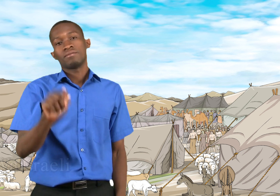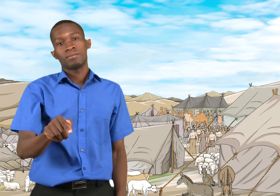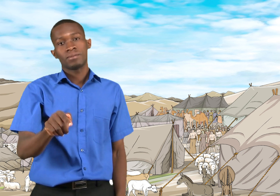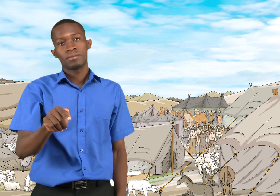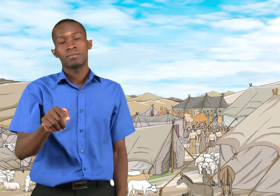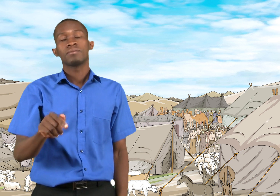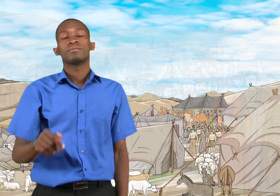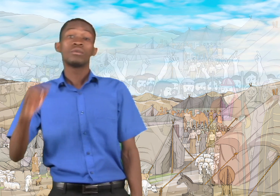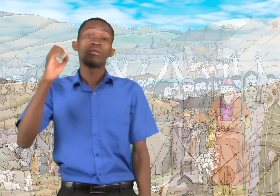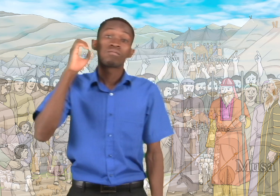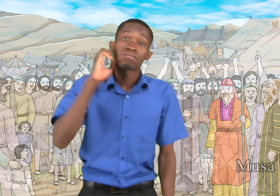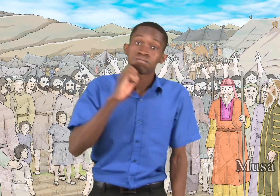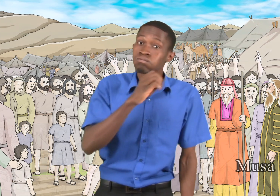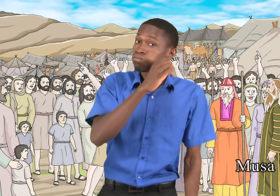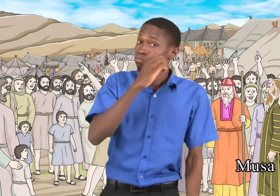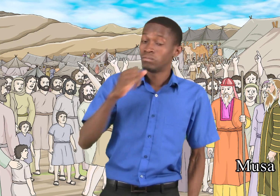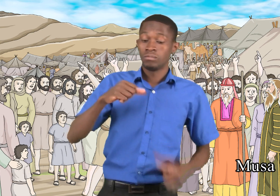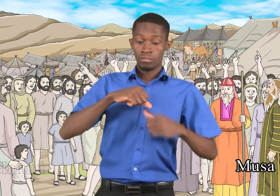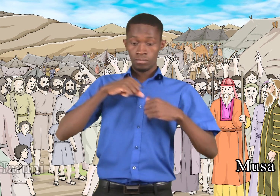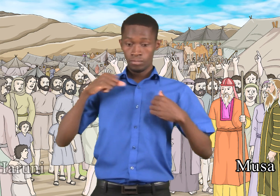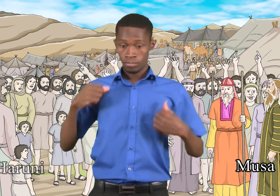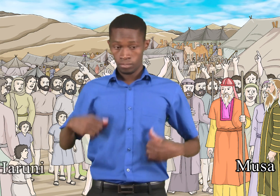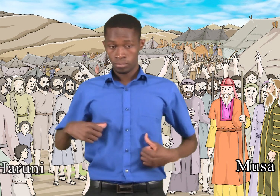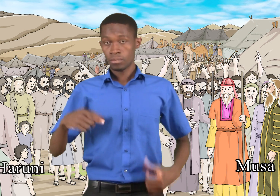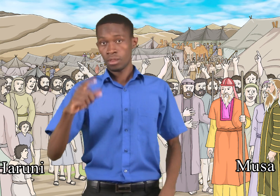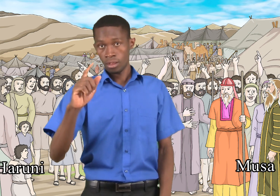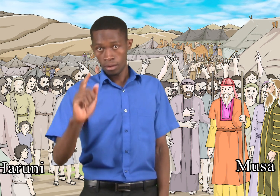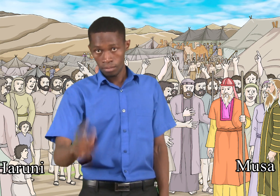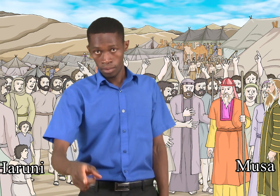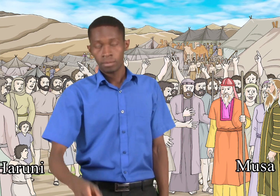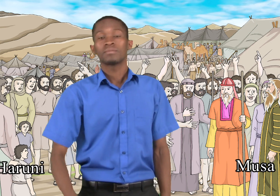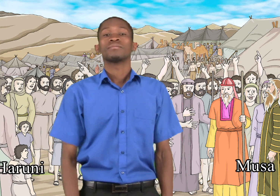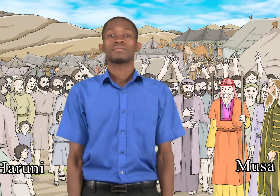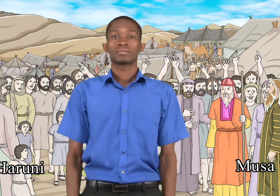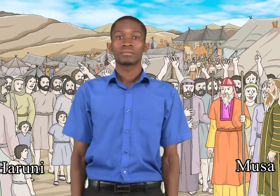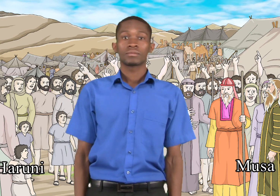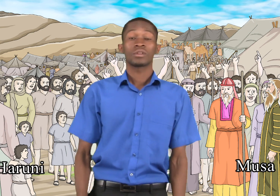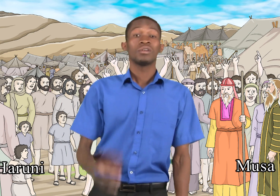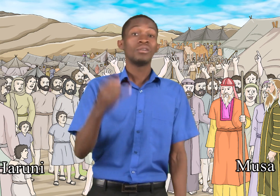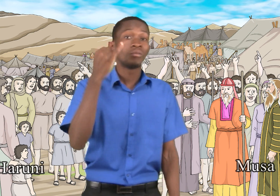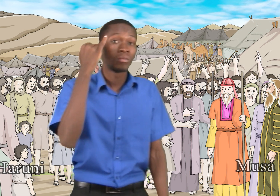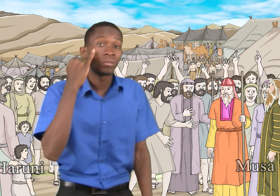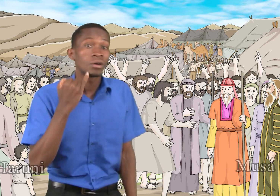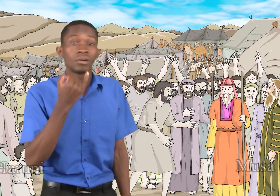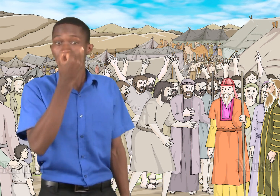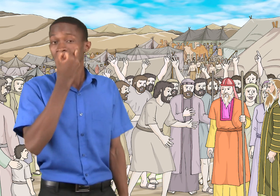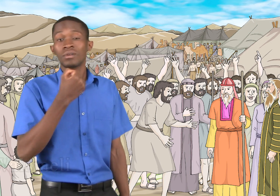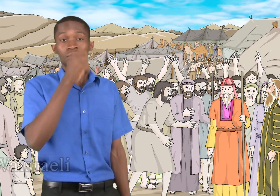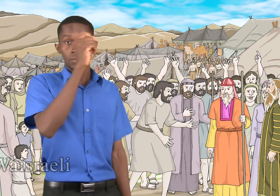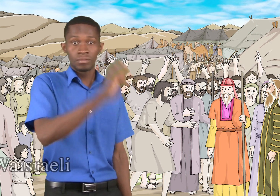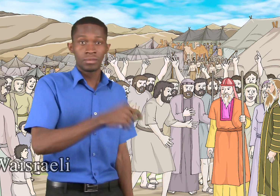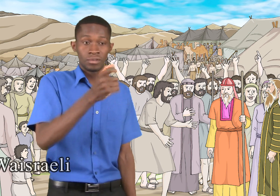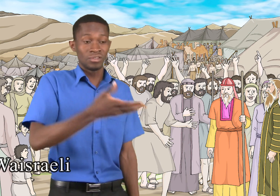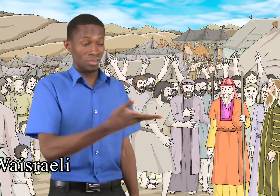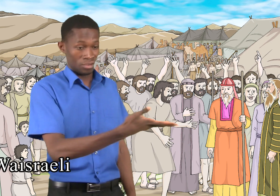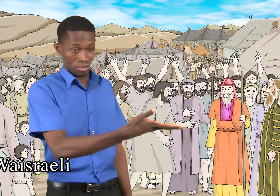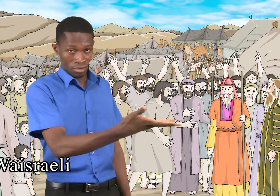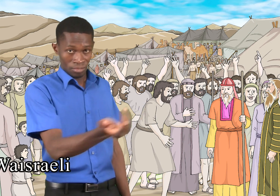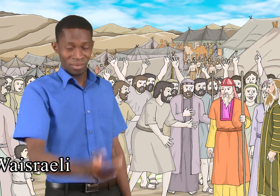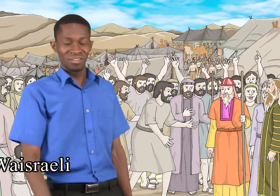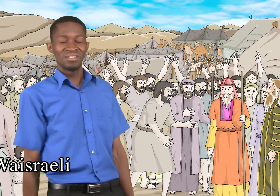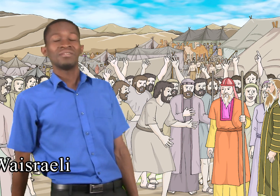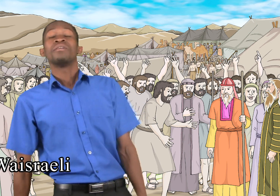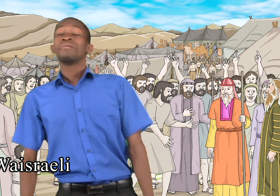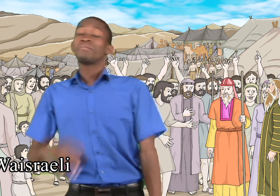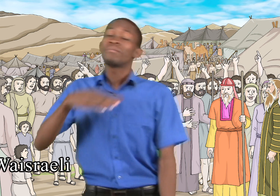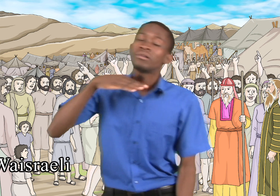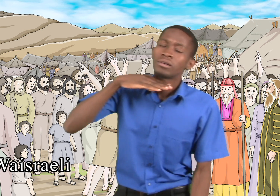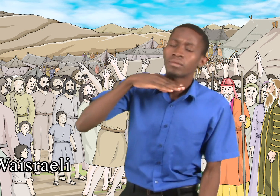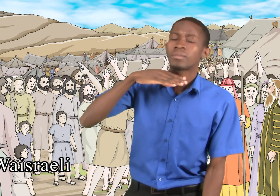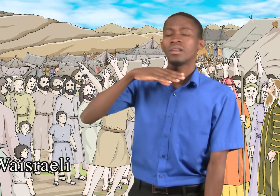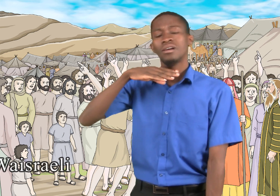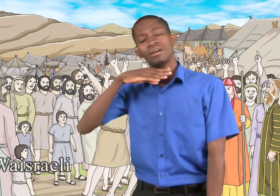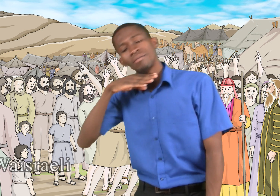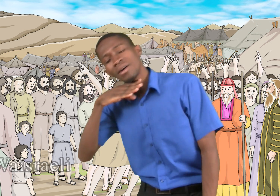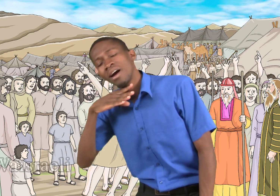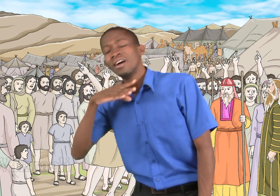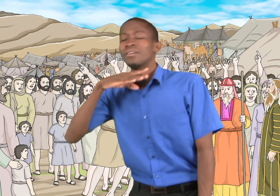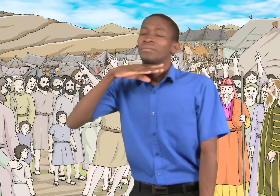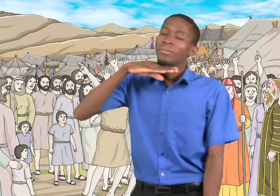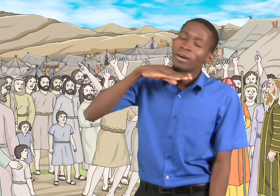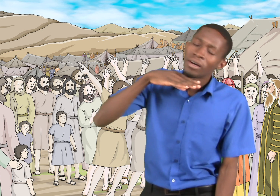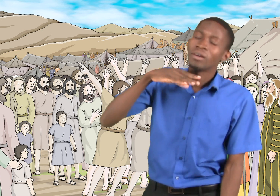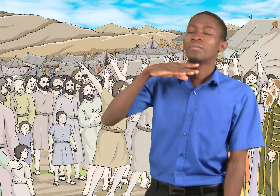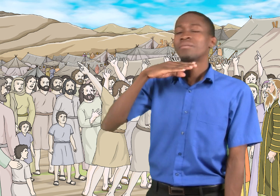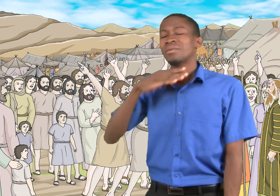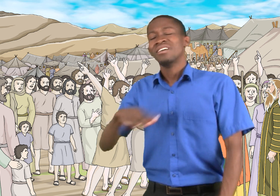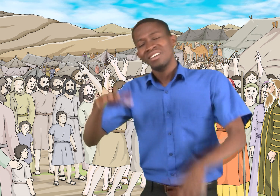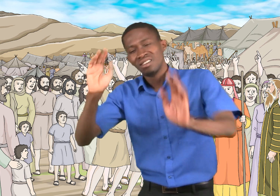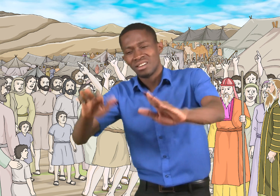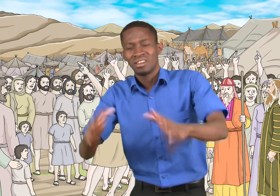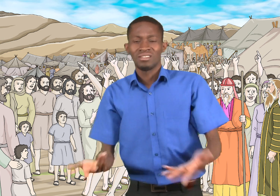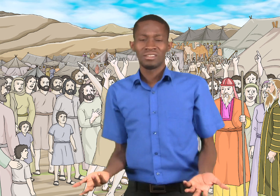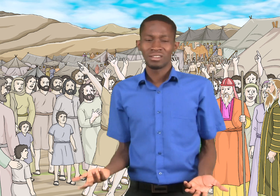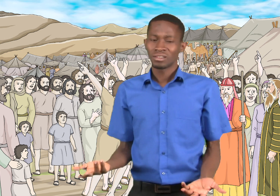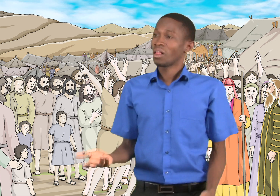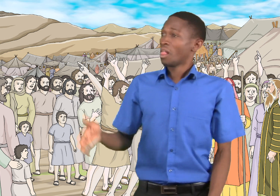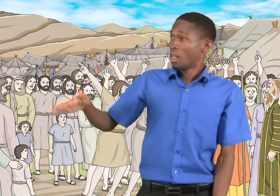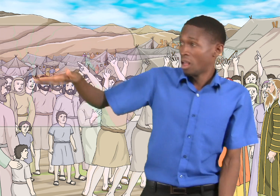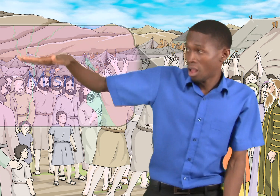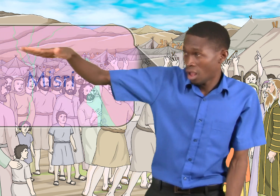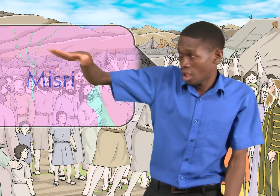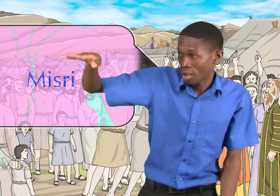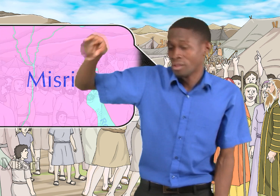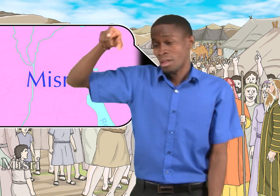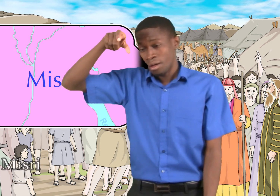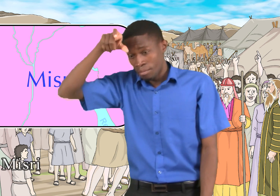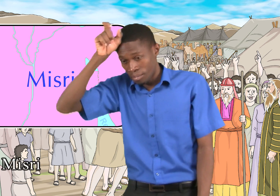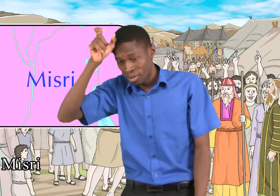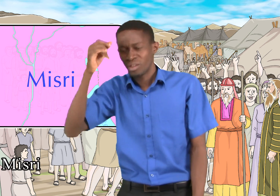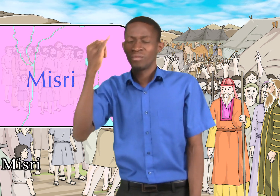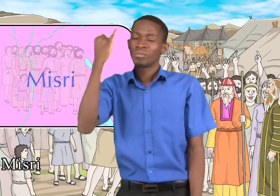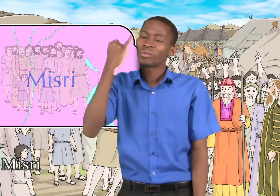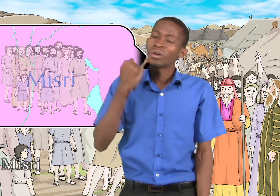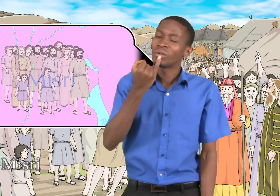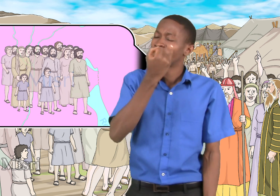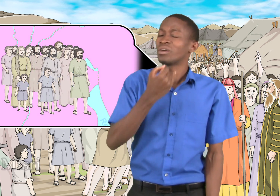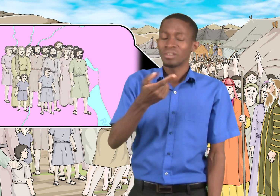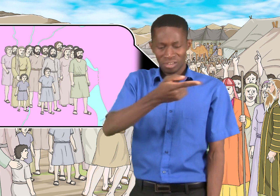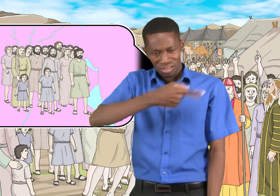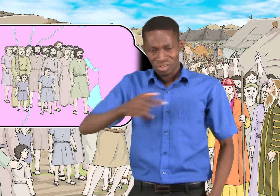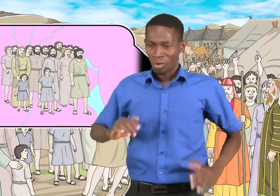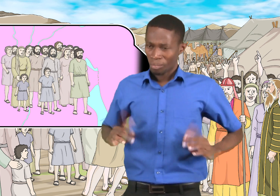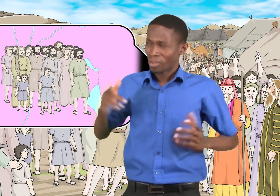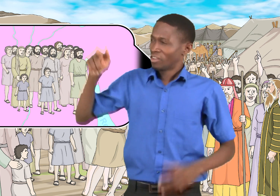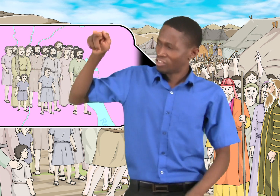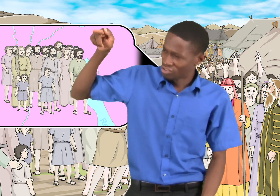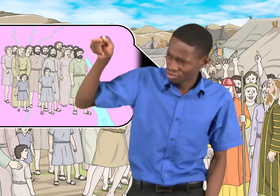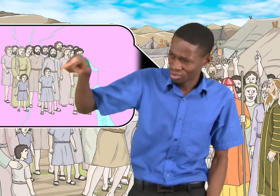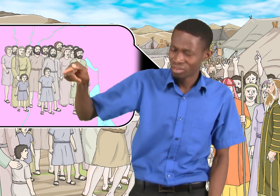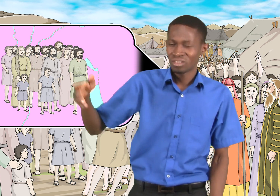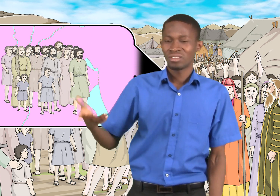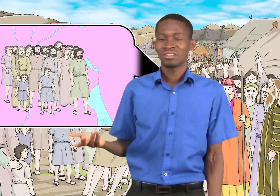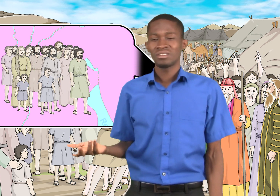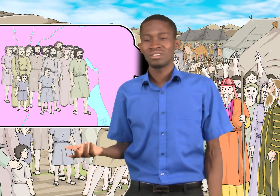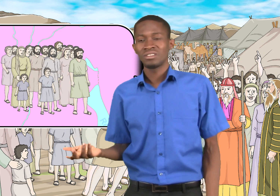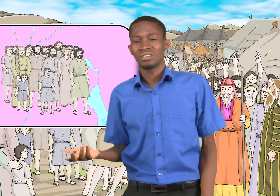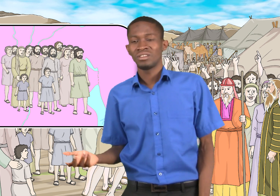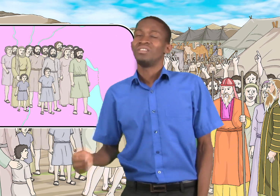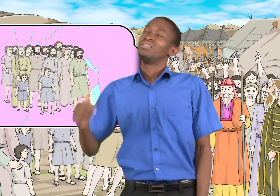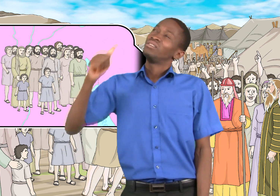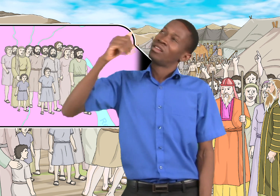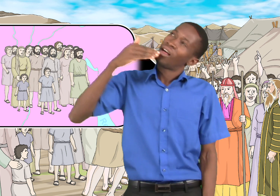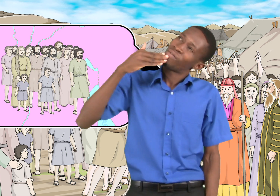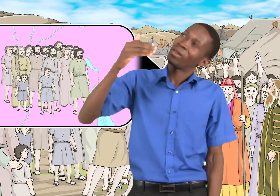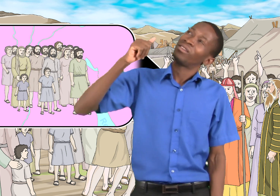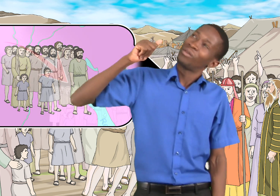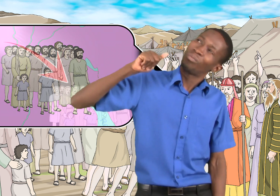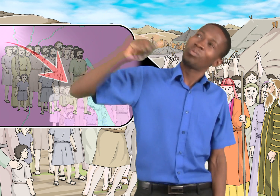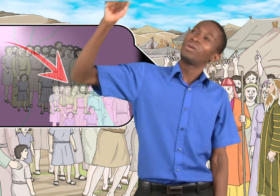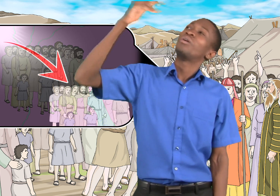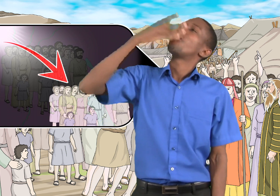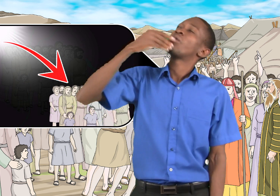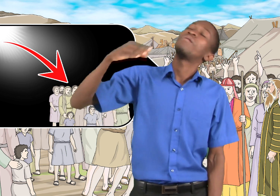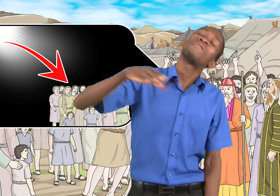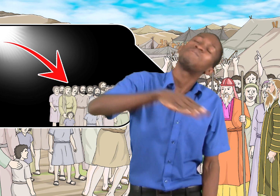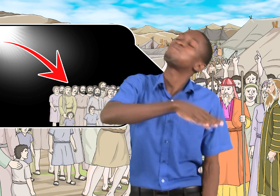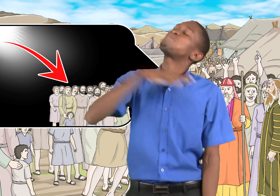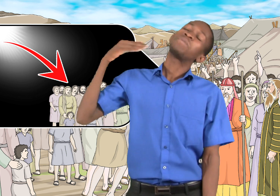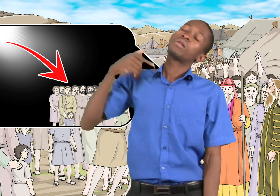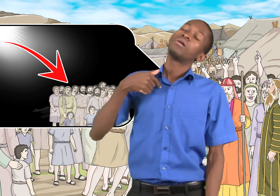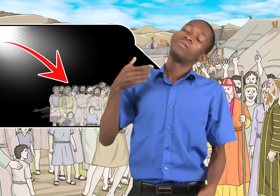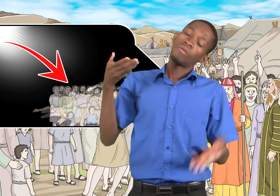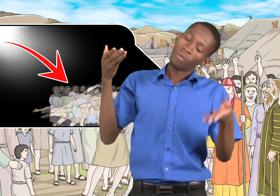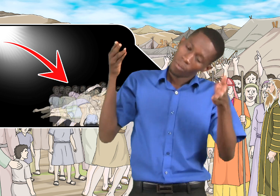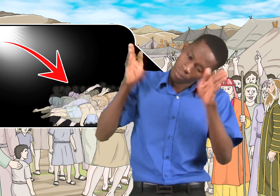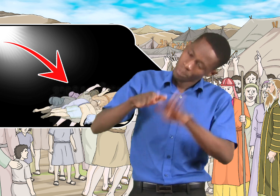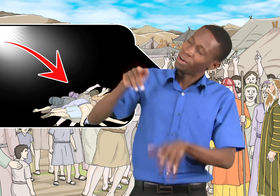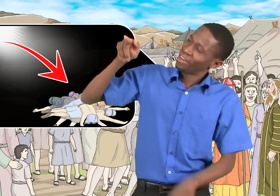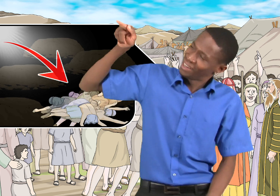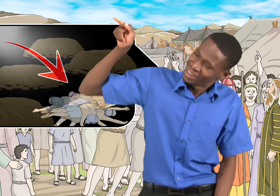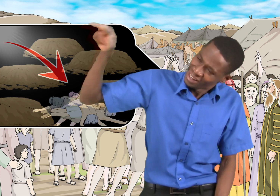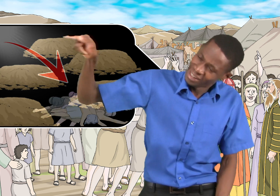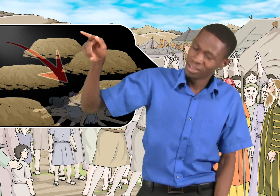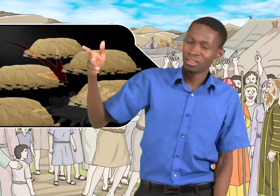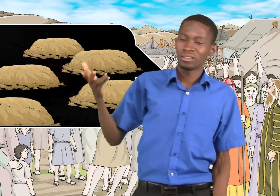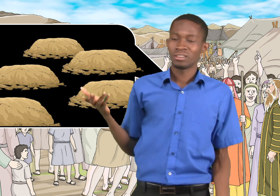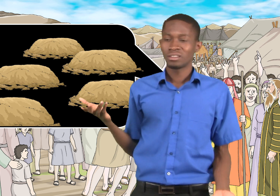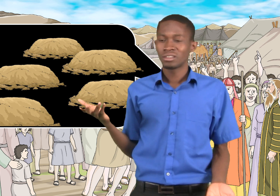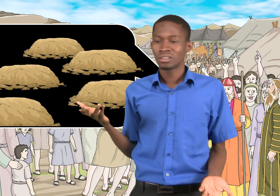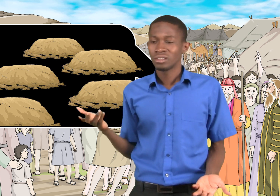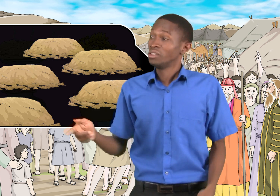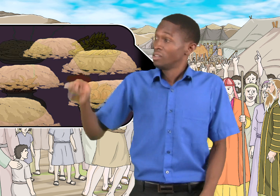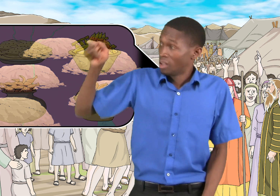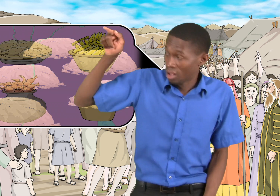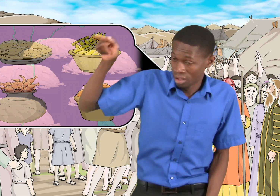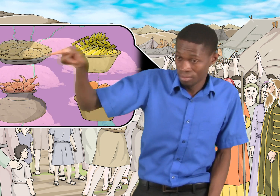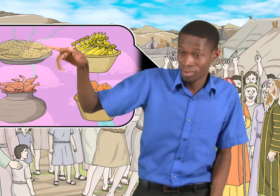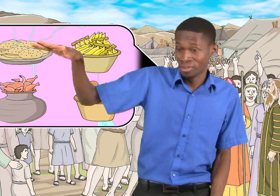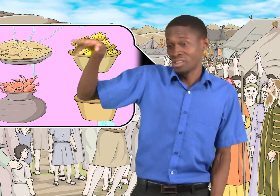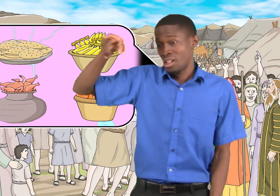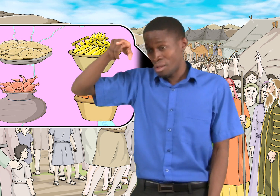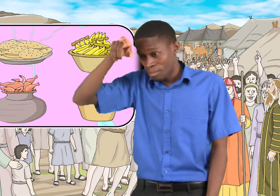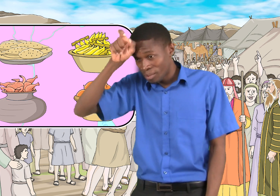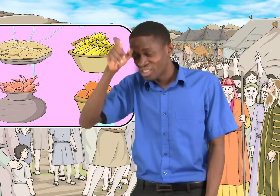And there in the desert they all grumbled against Moses and Aaron. “If only we had died by the LORD’s hand in the land of Egypt!” they said.